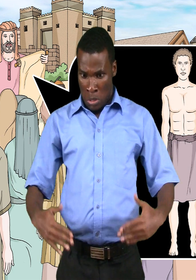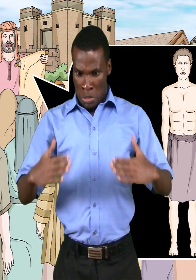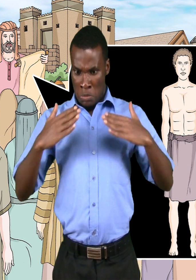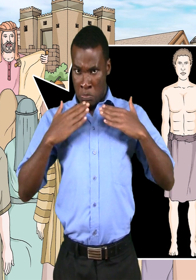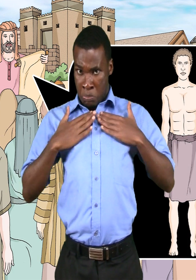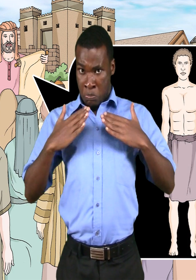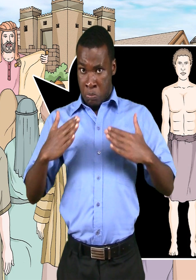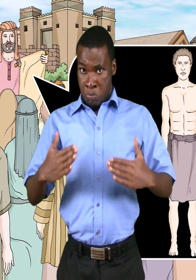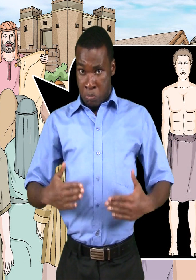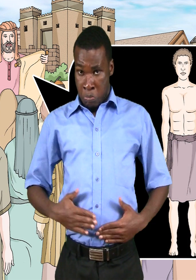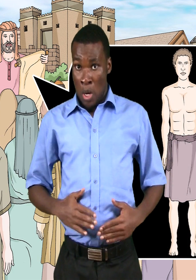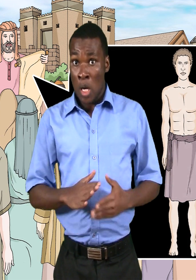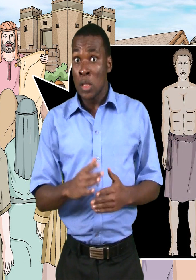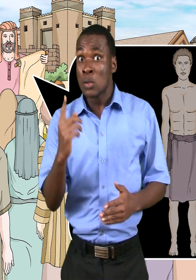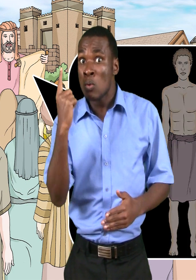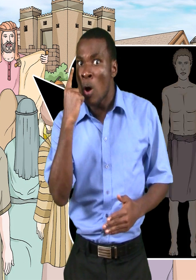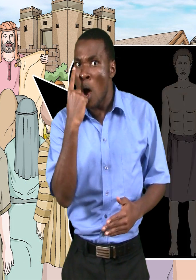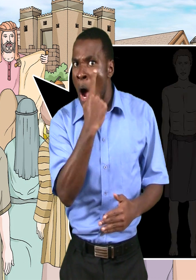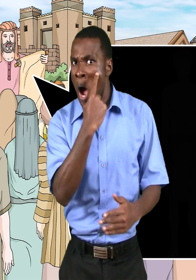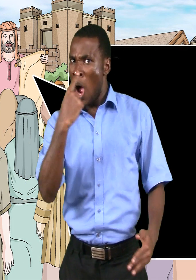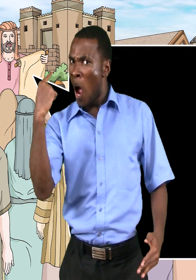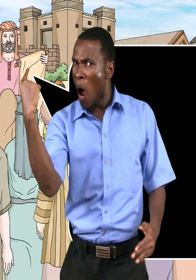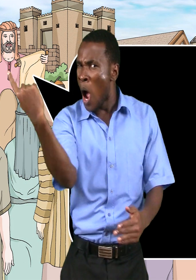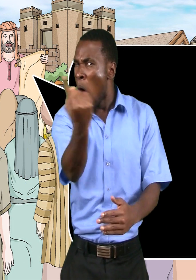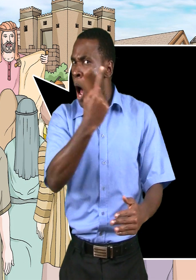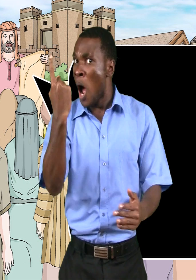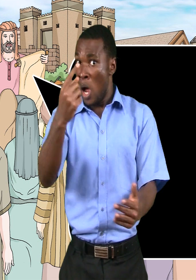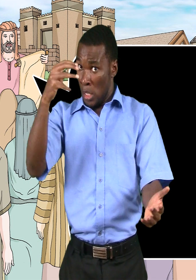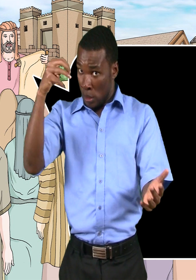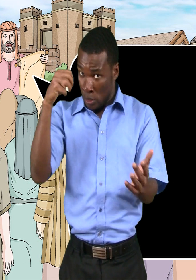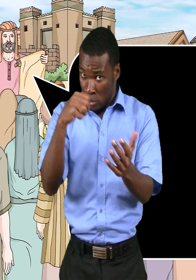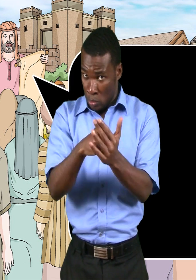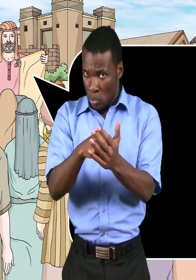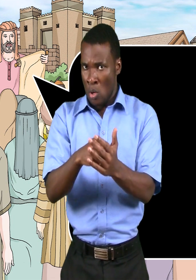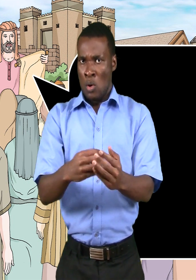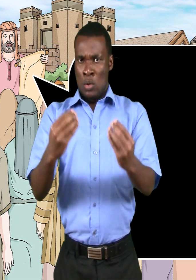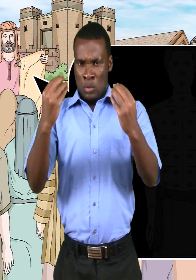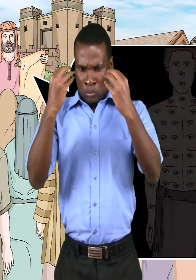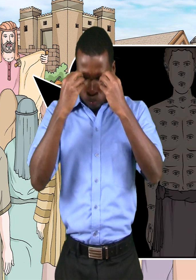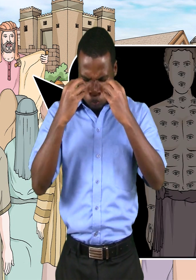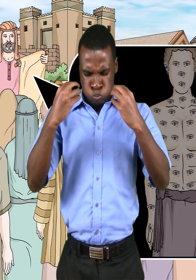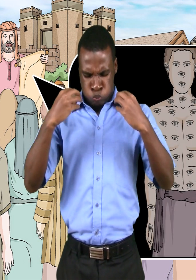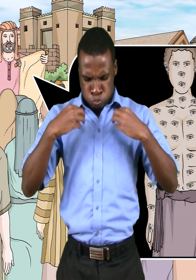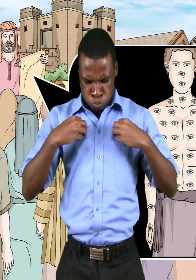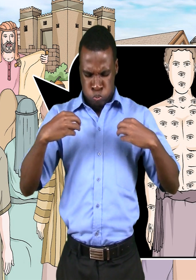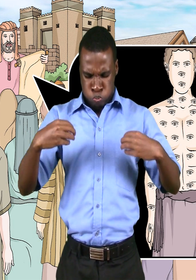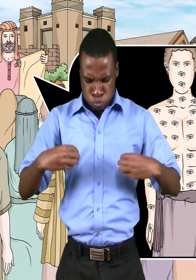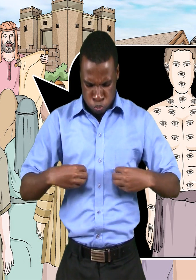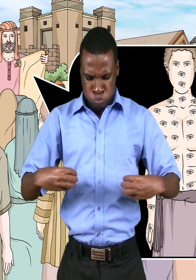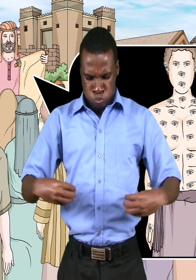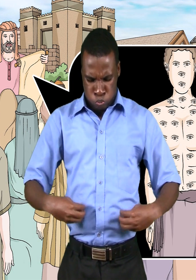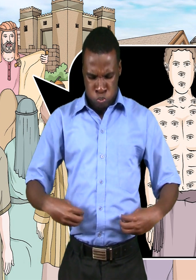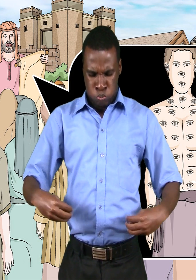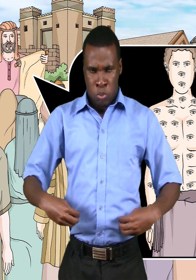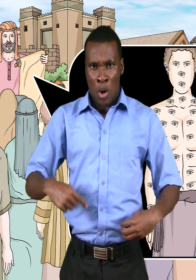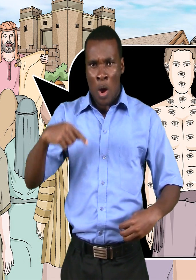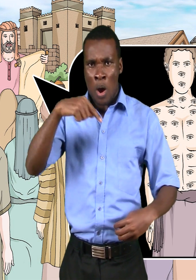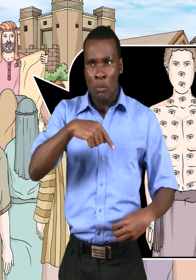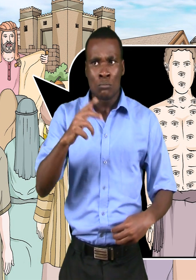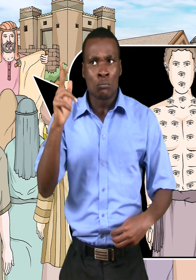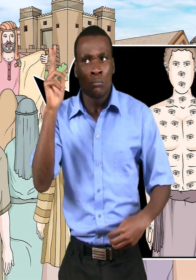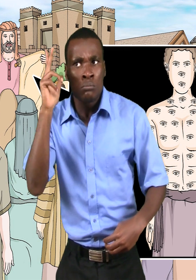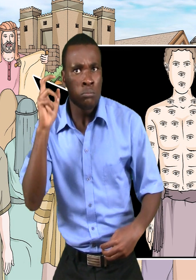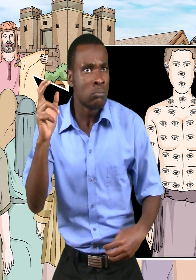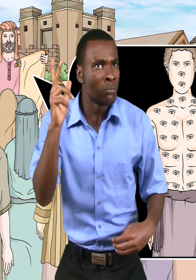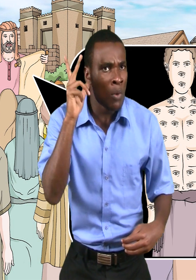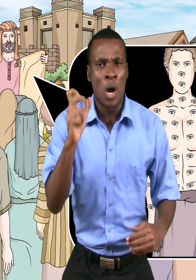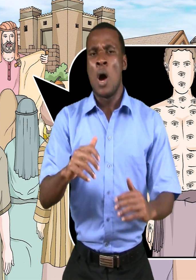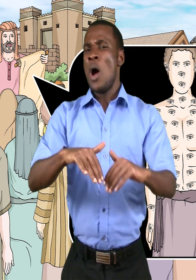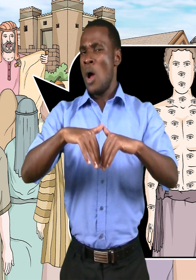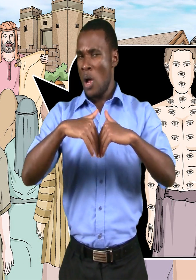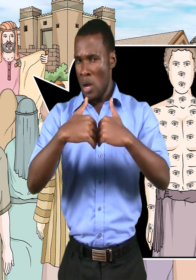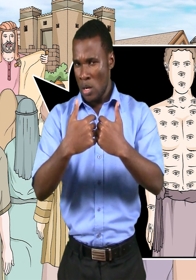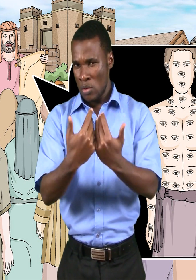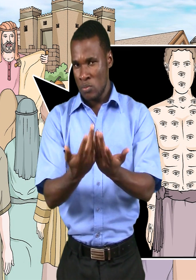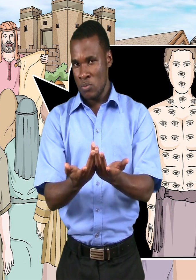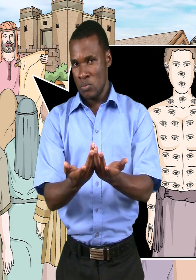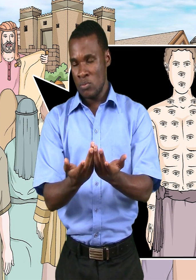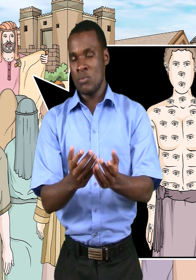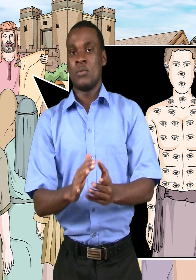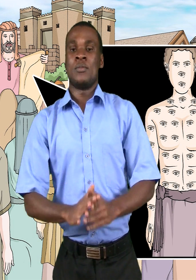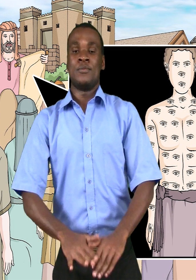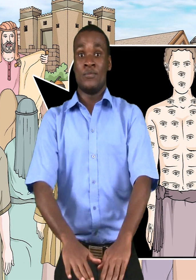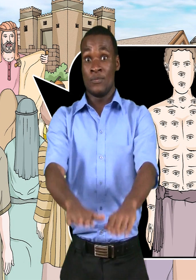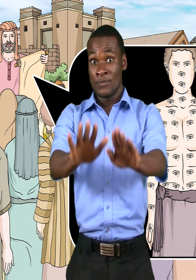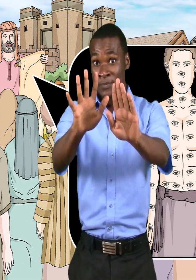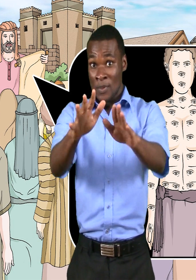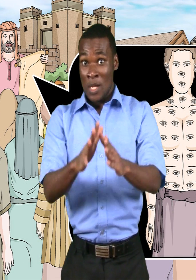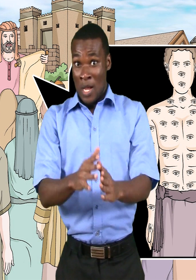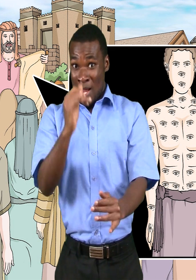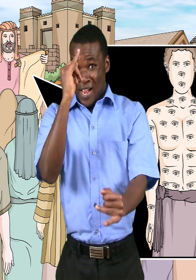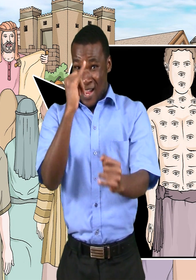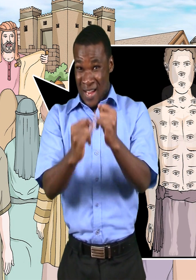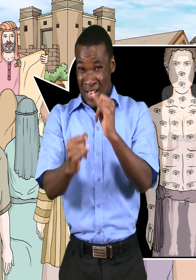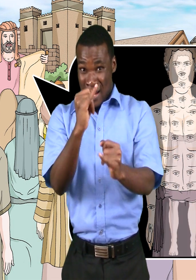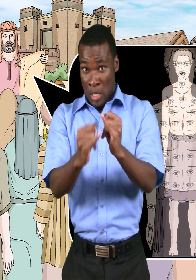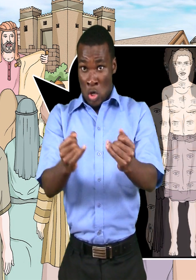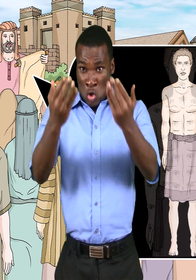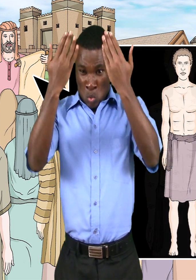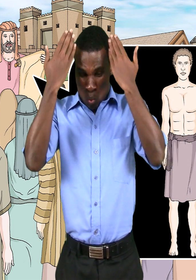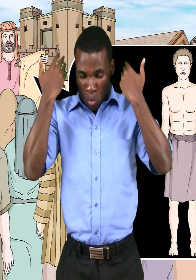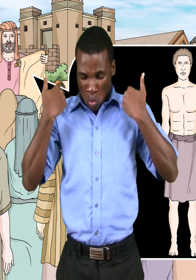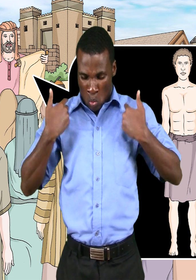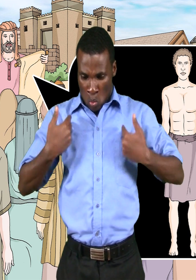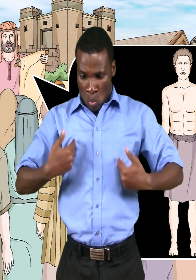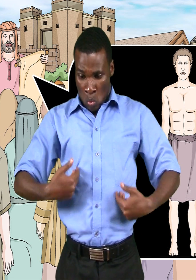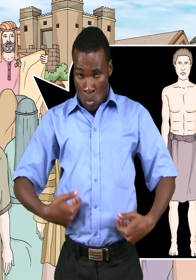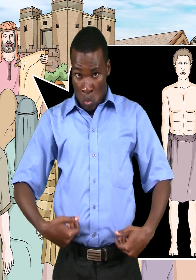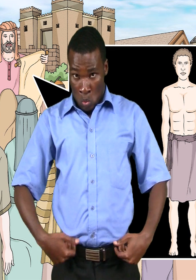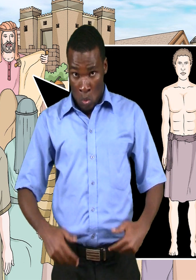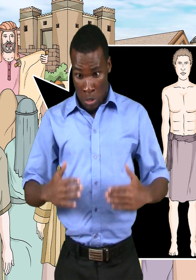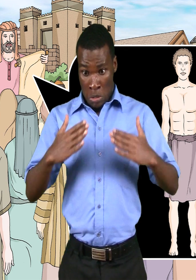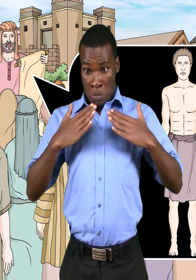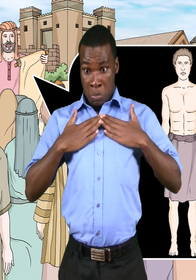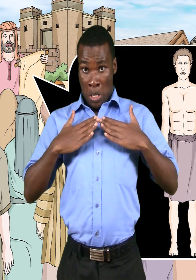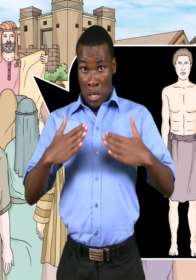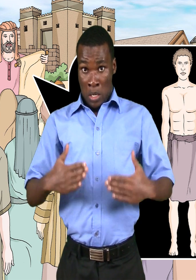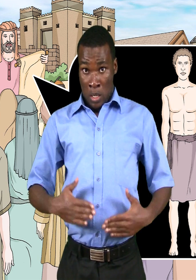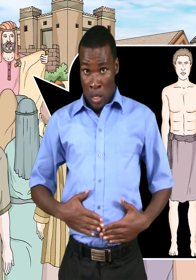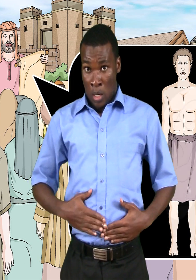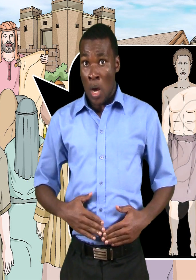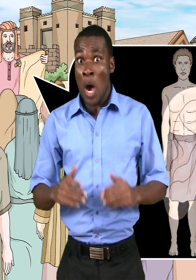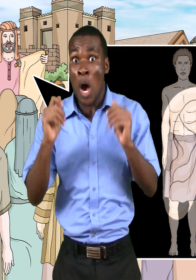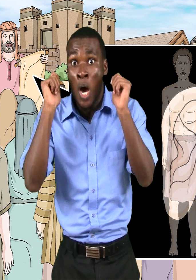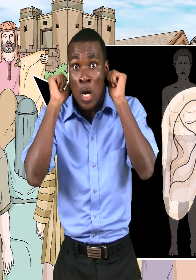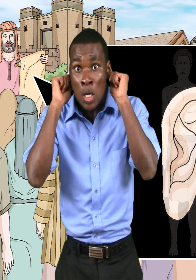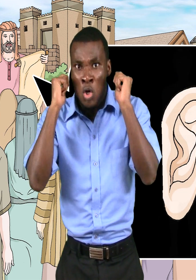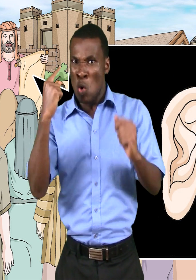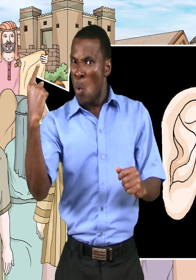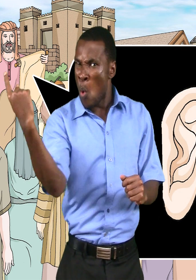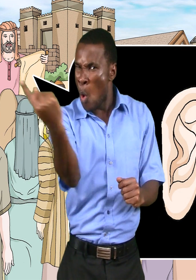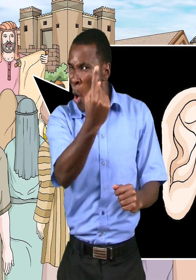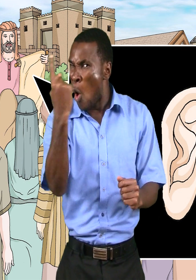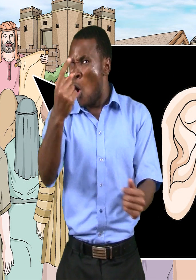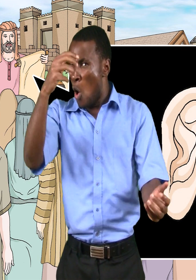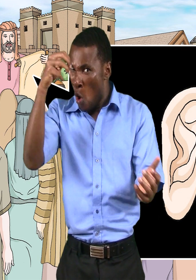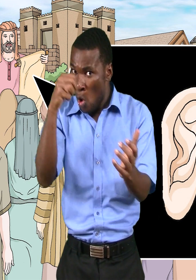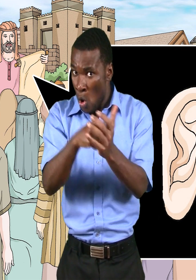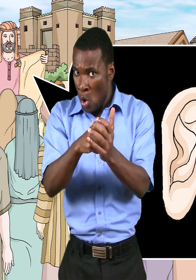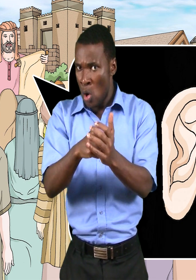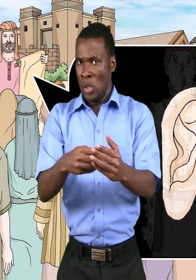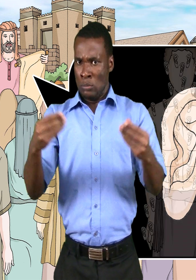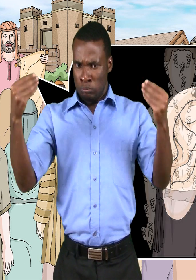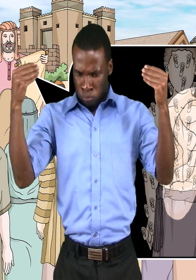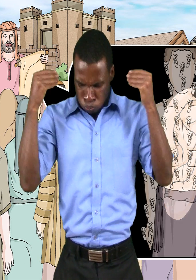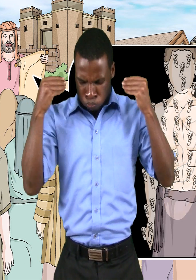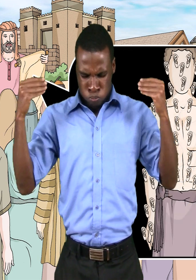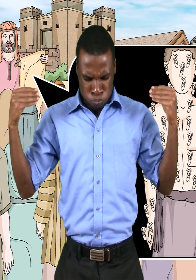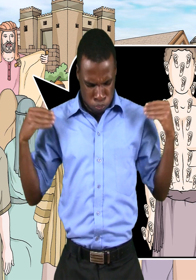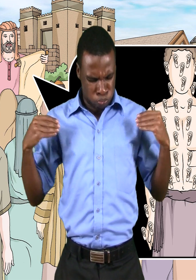If the whole body were an eye, where would the sense of hearing be?